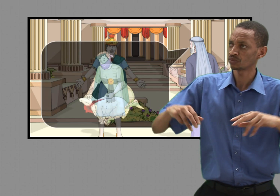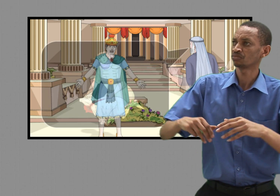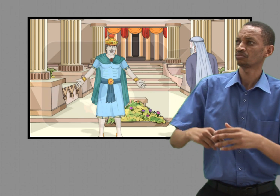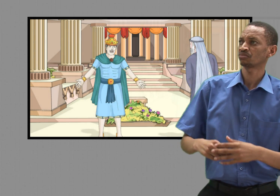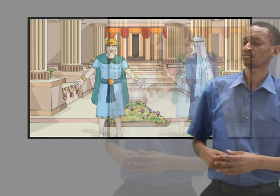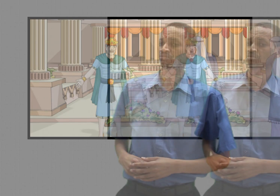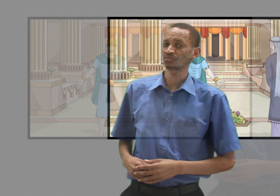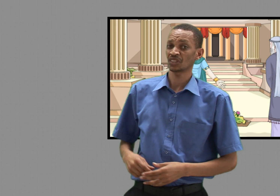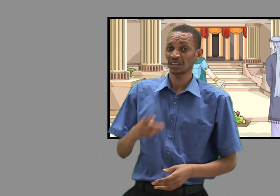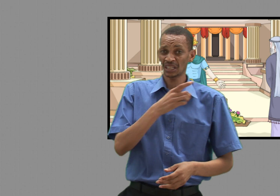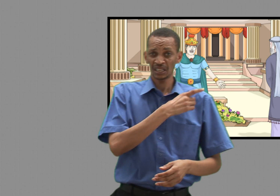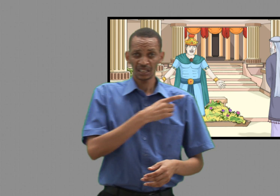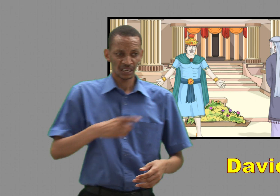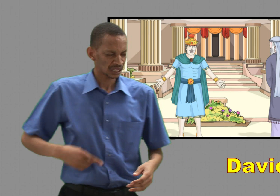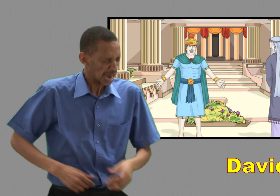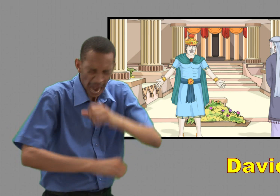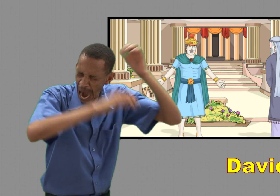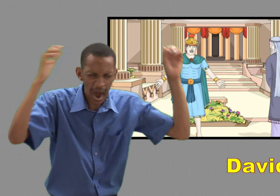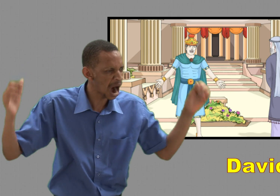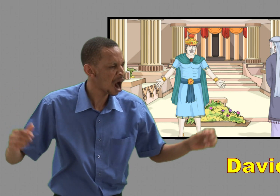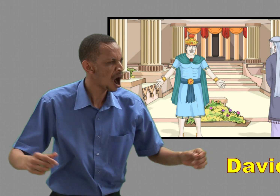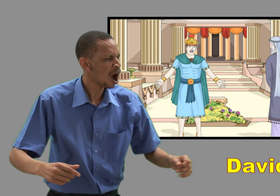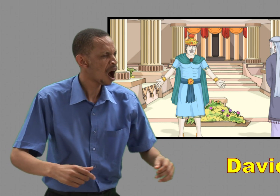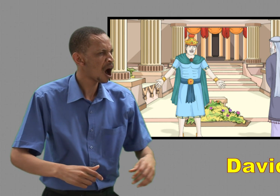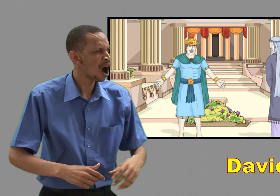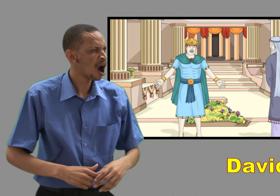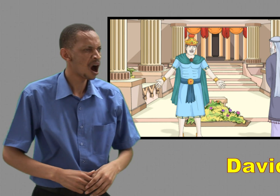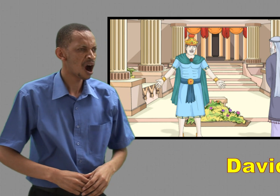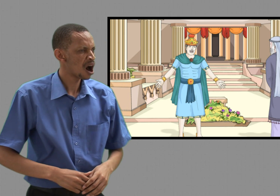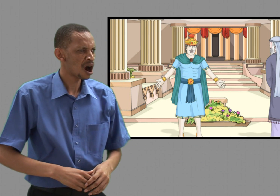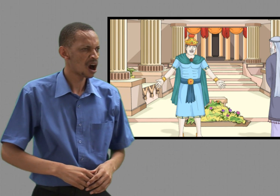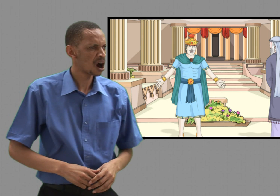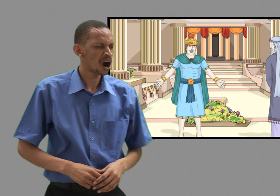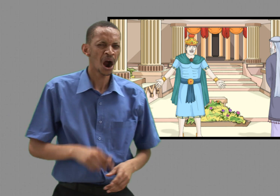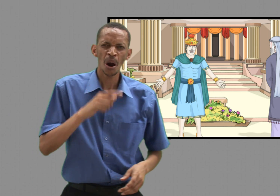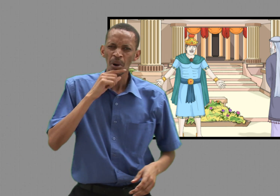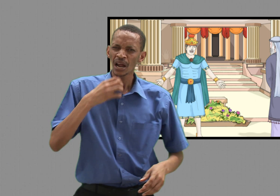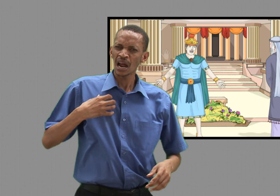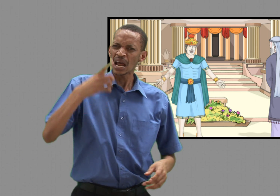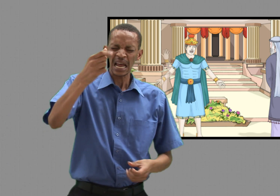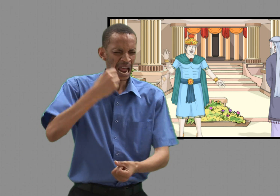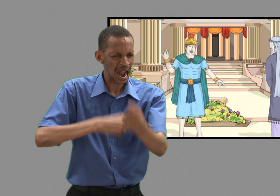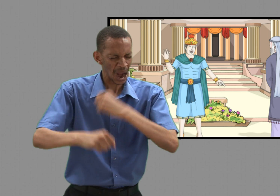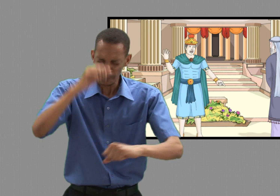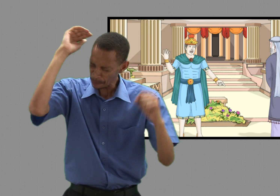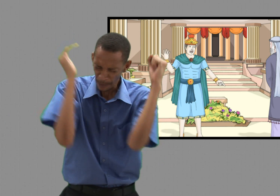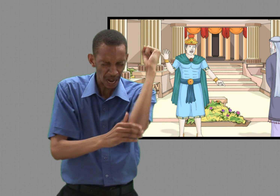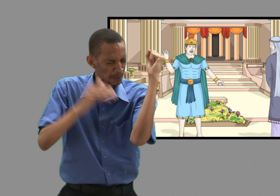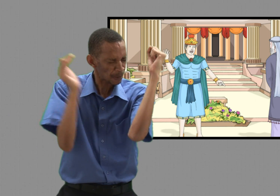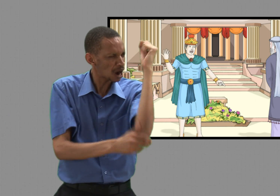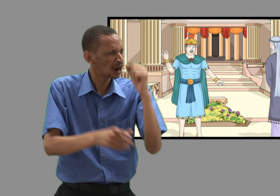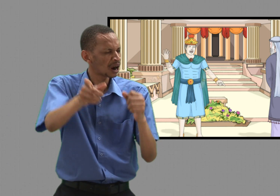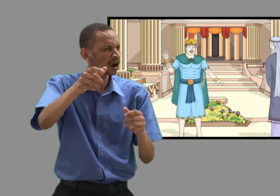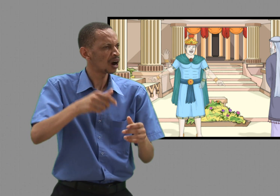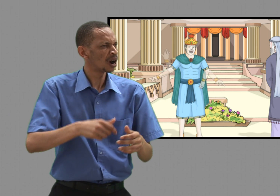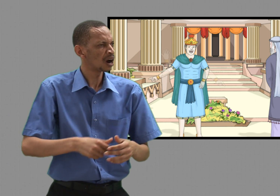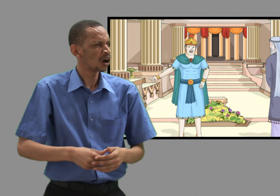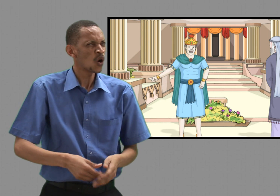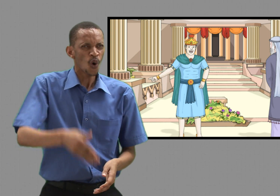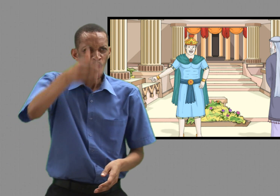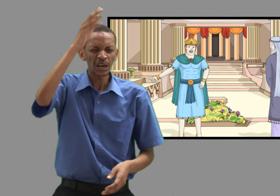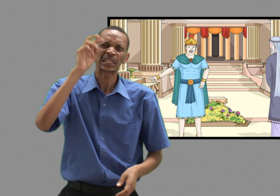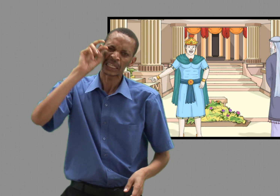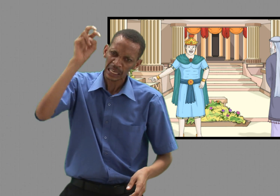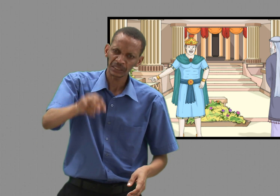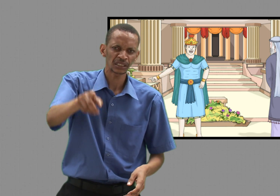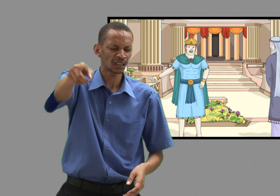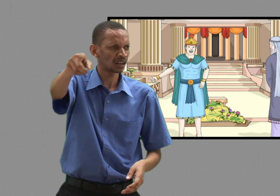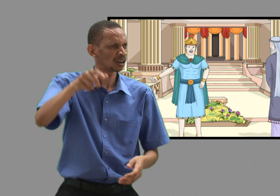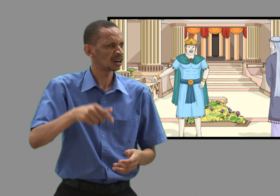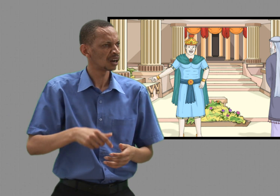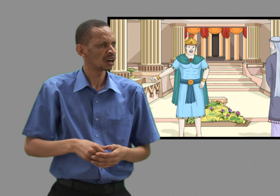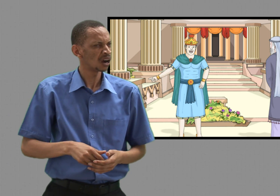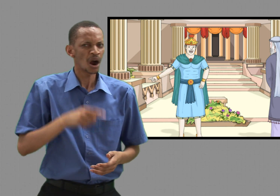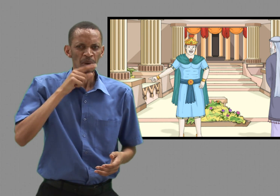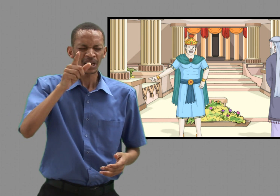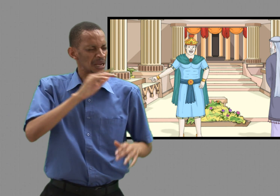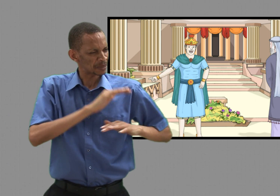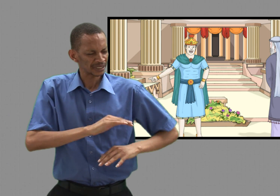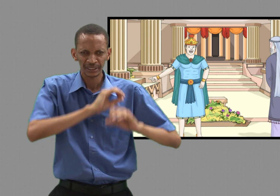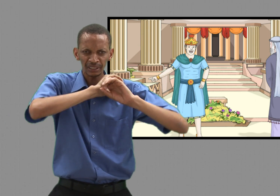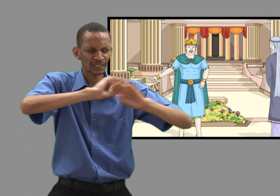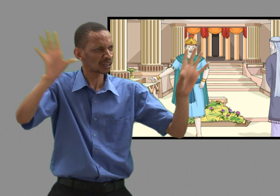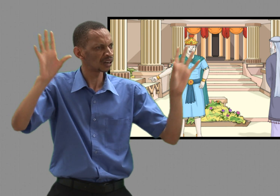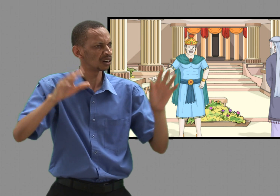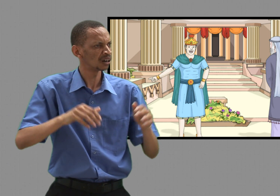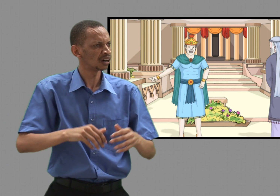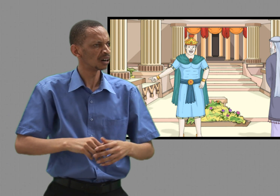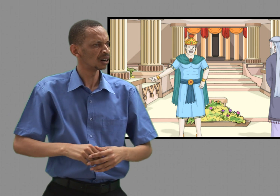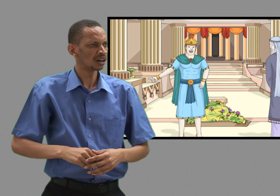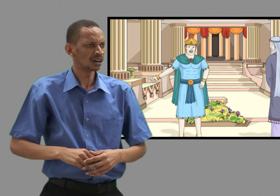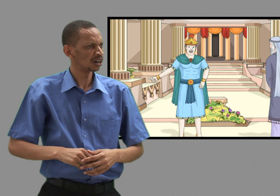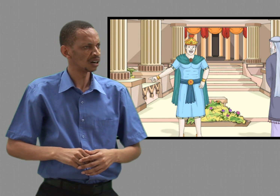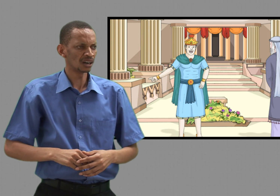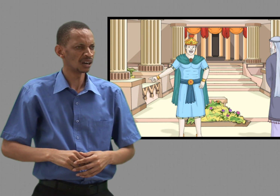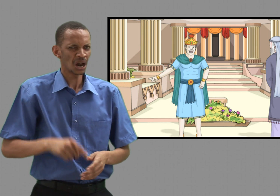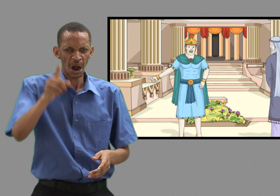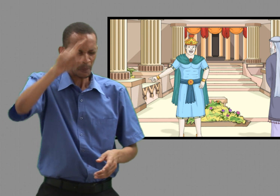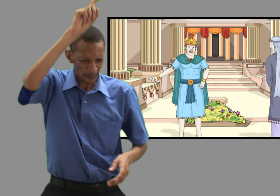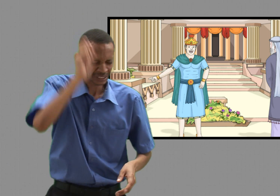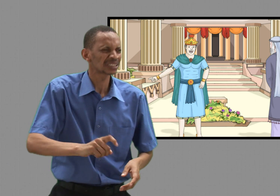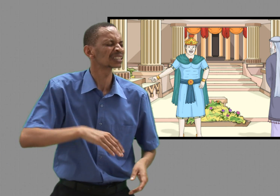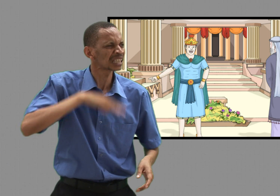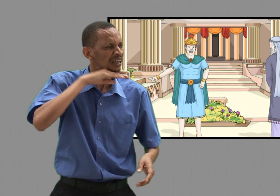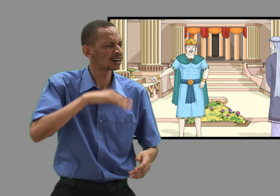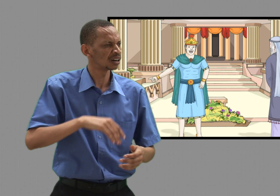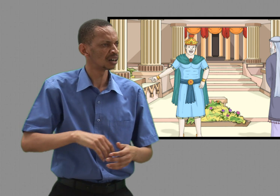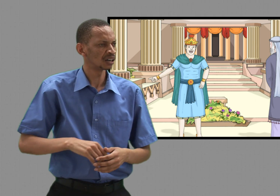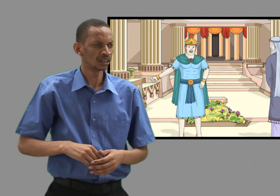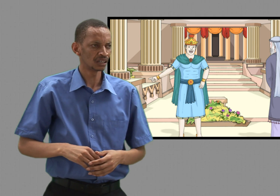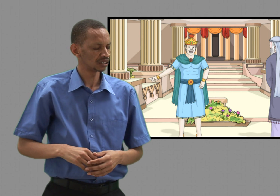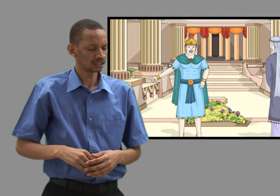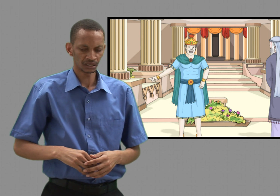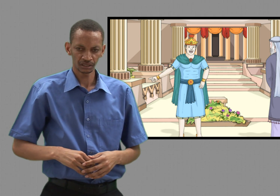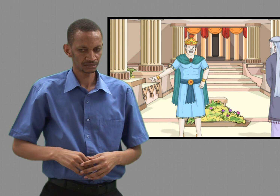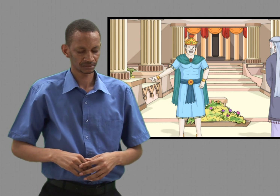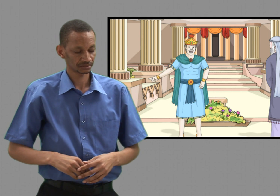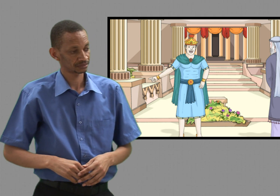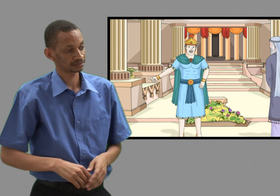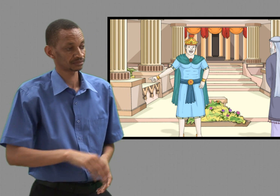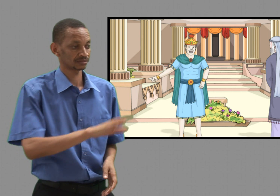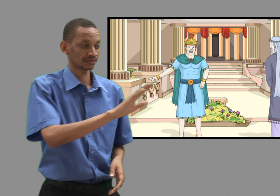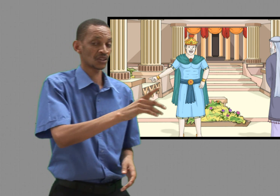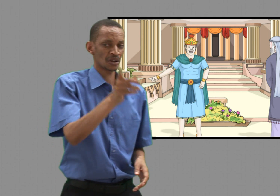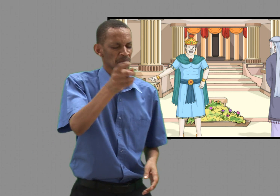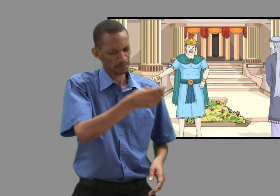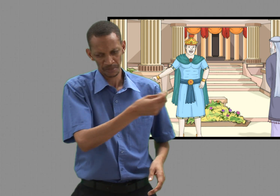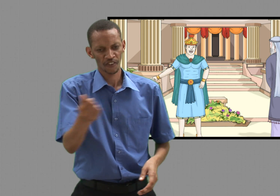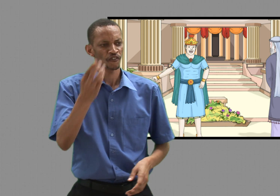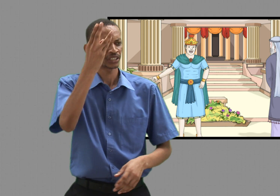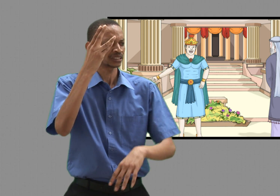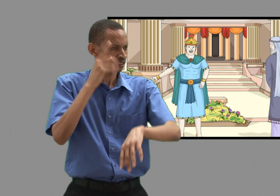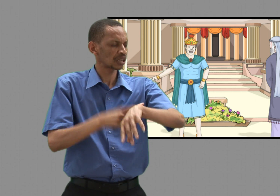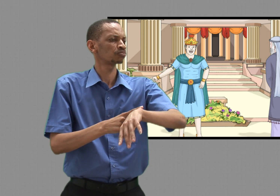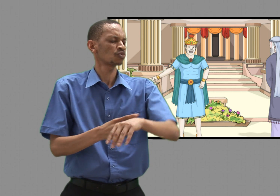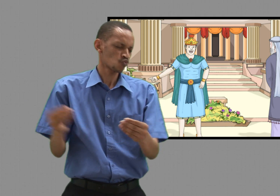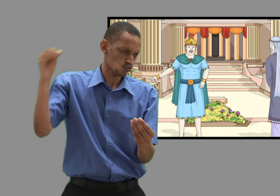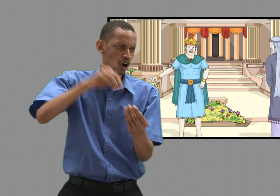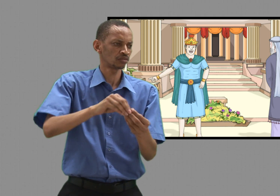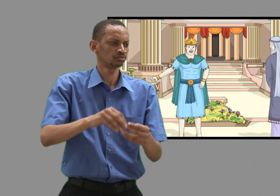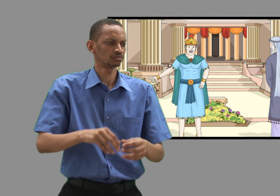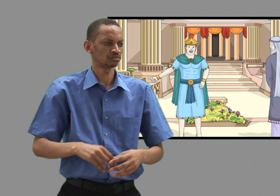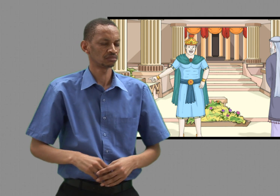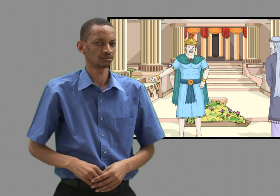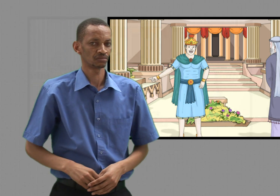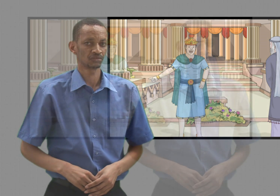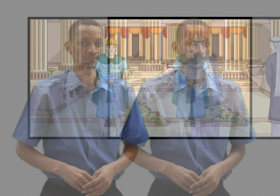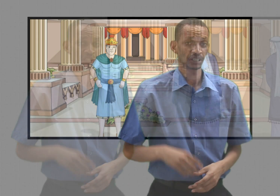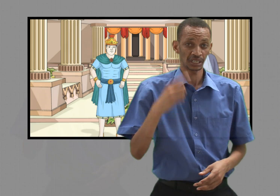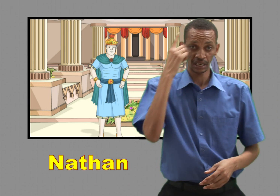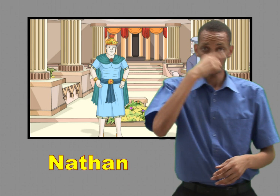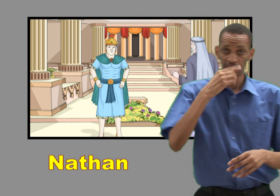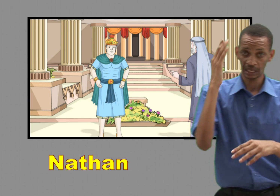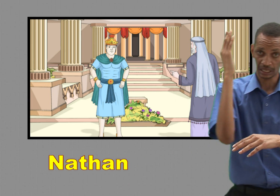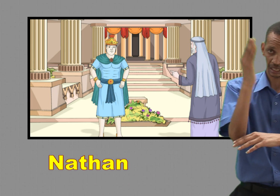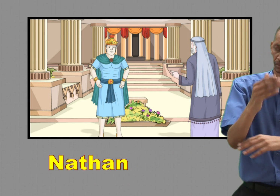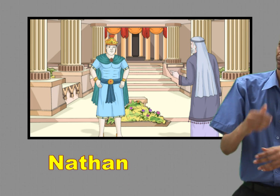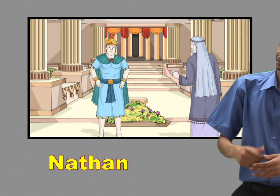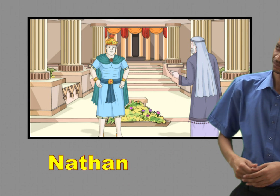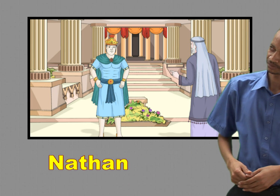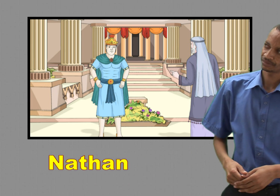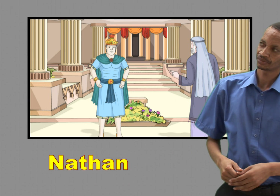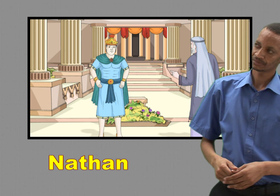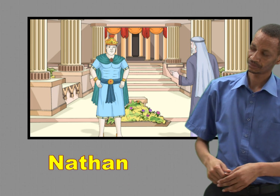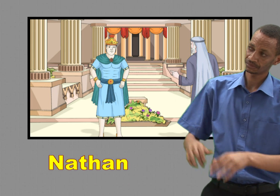David burned with anger against the man and said to Nathan: “As surely as the LORD lives, the man who did this deserves to die! Because he has done this thing and has shown no pity, he must pay for the lamb four times over.”